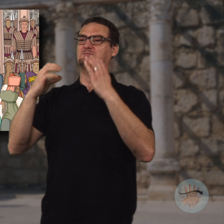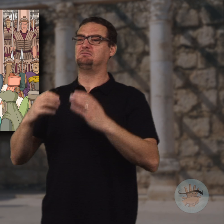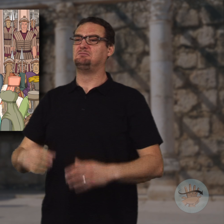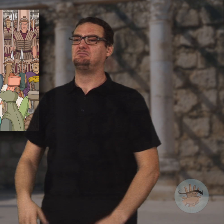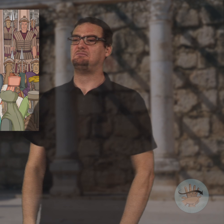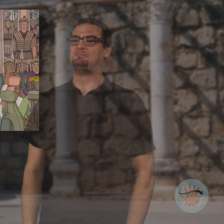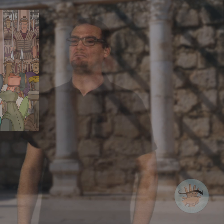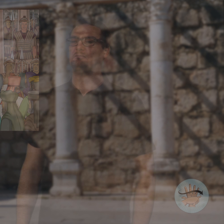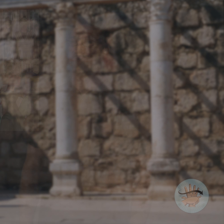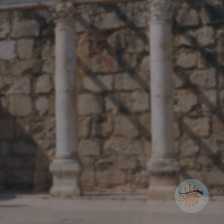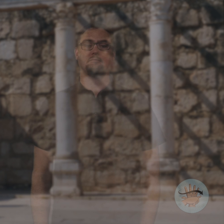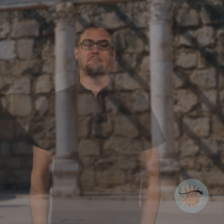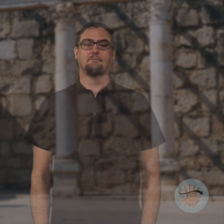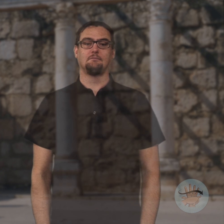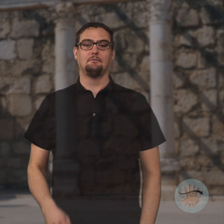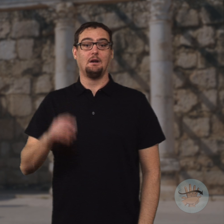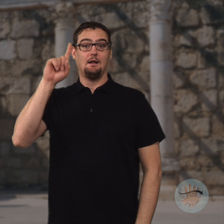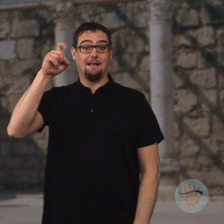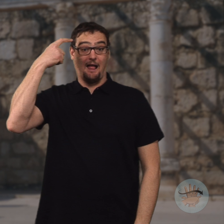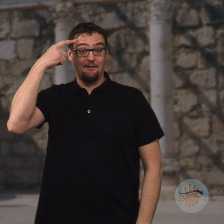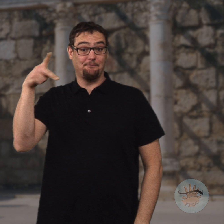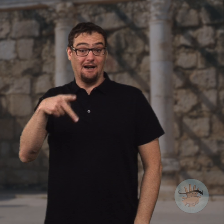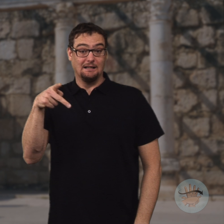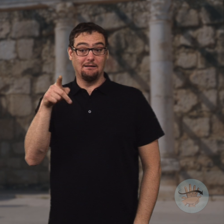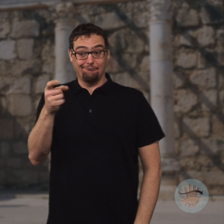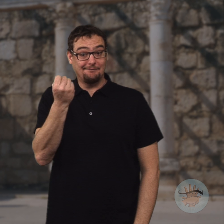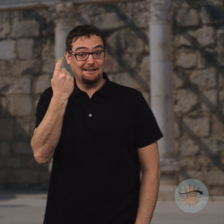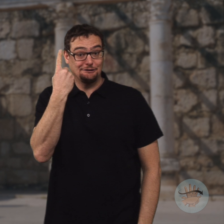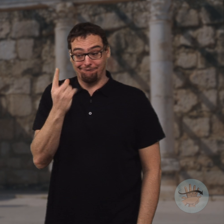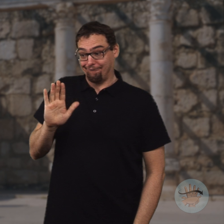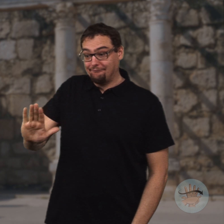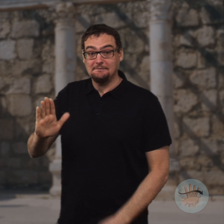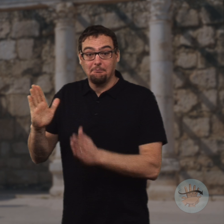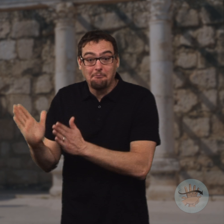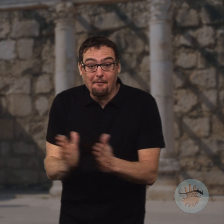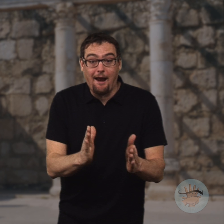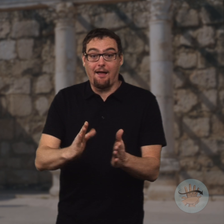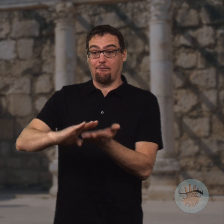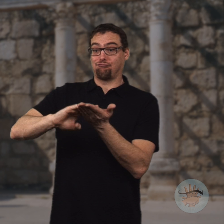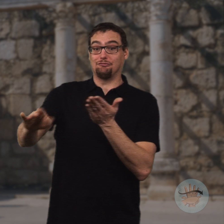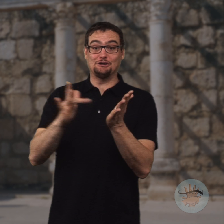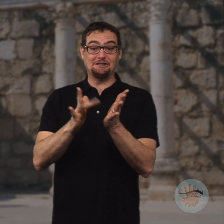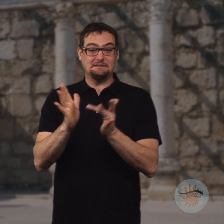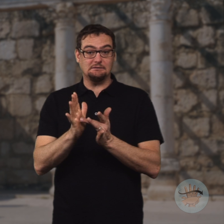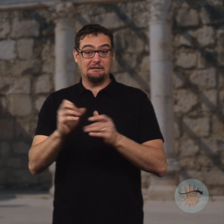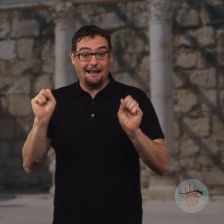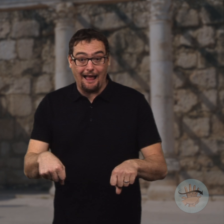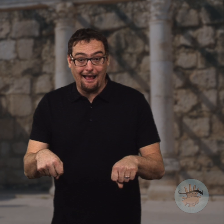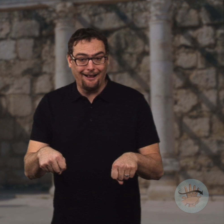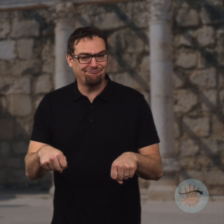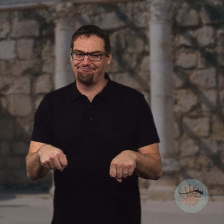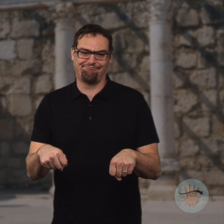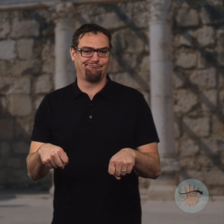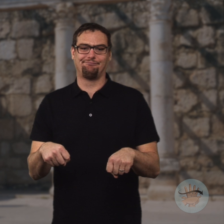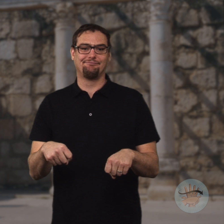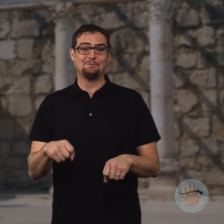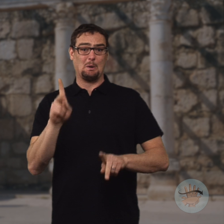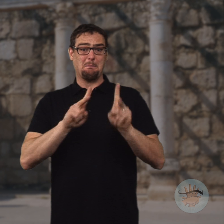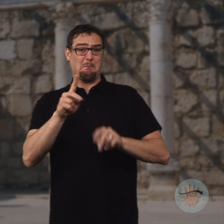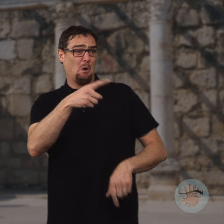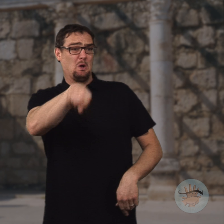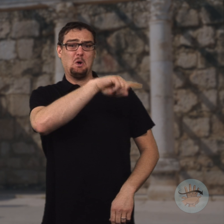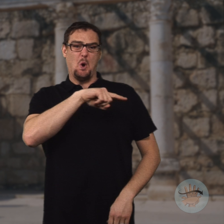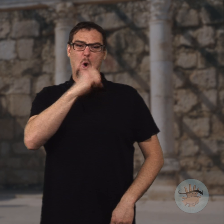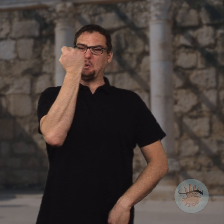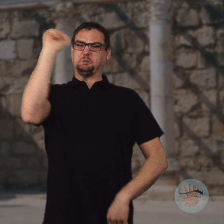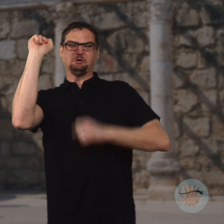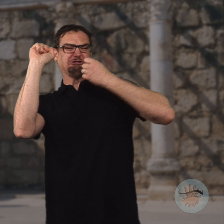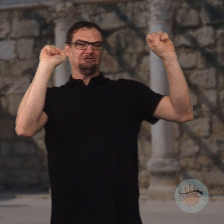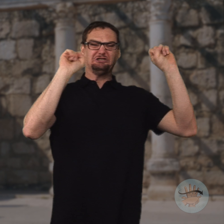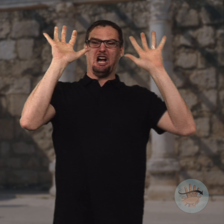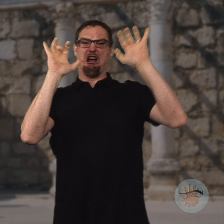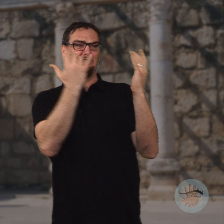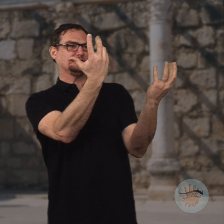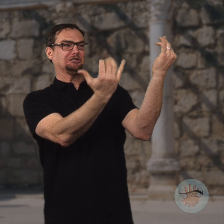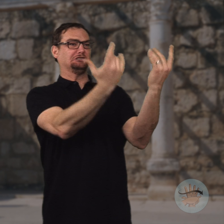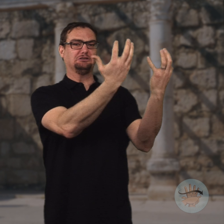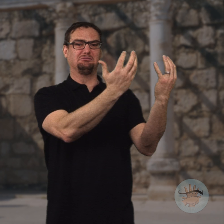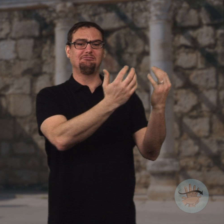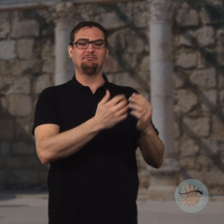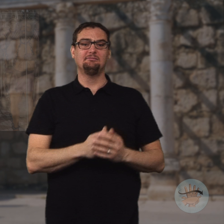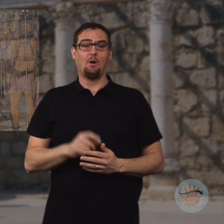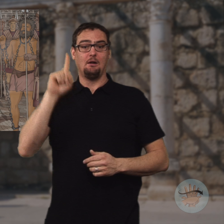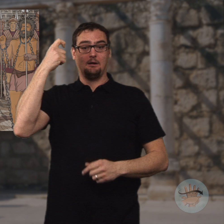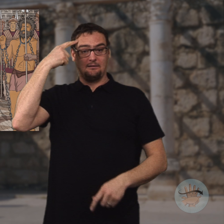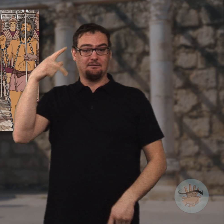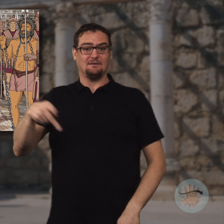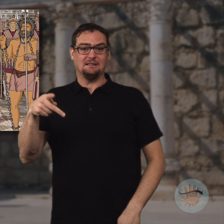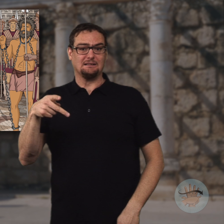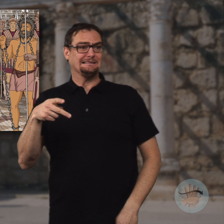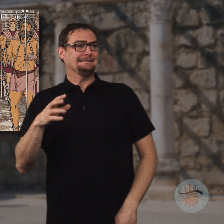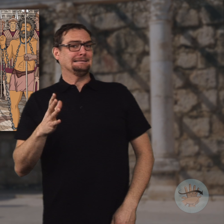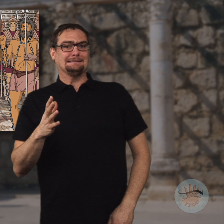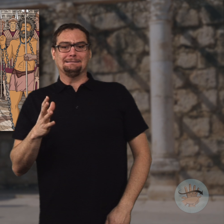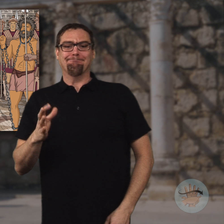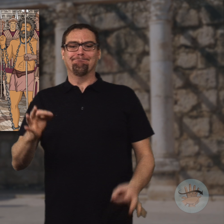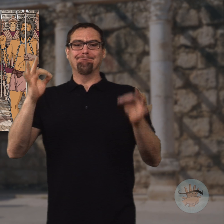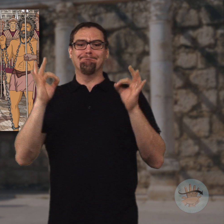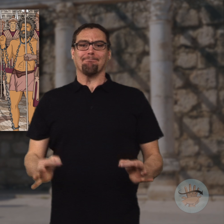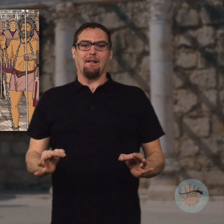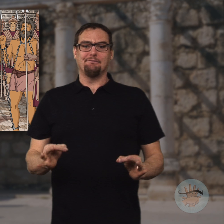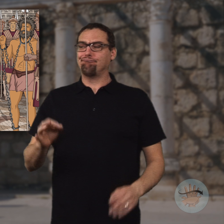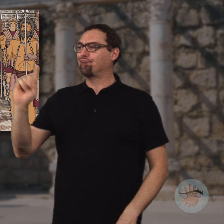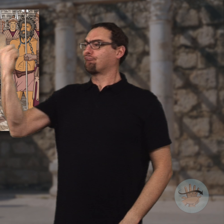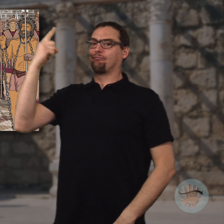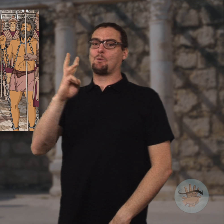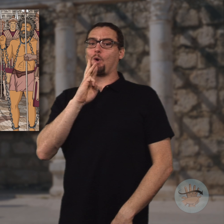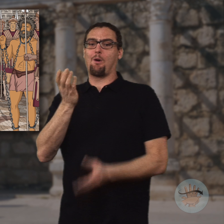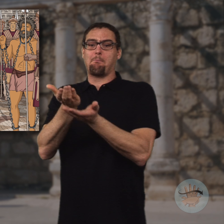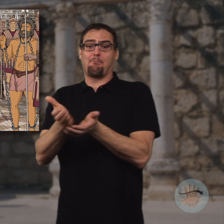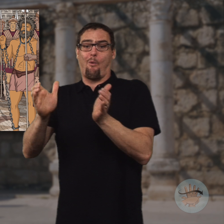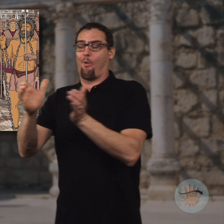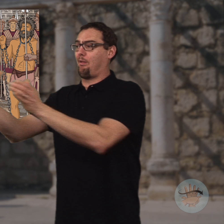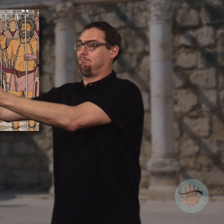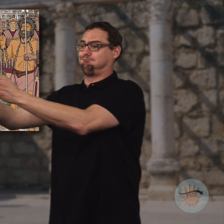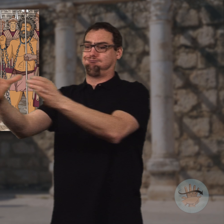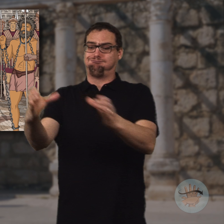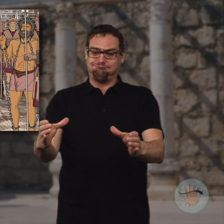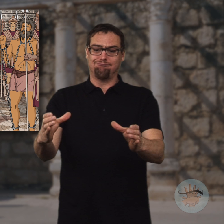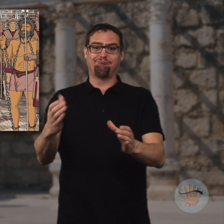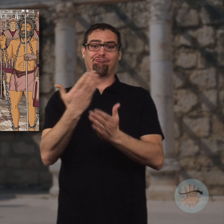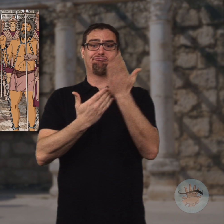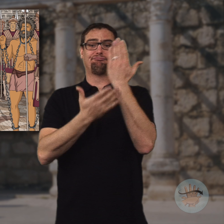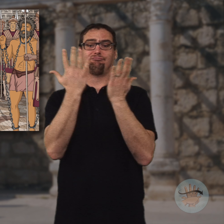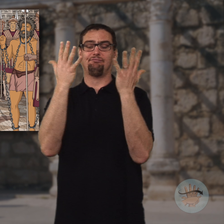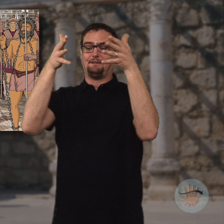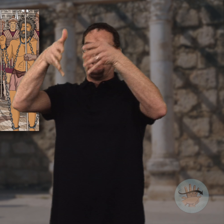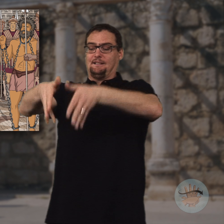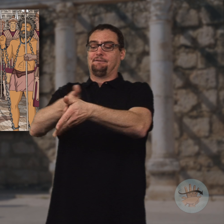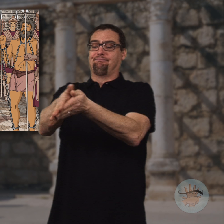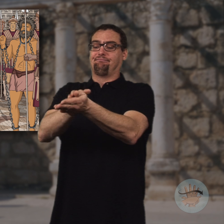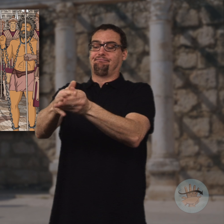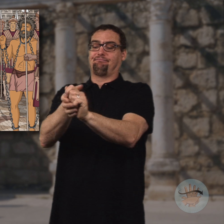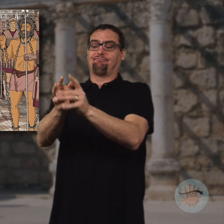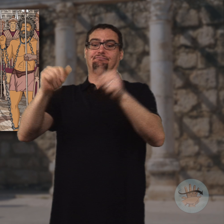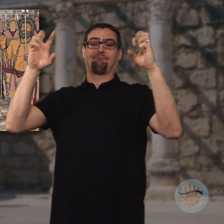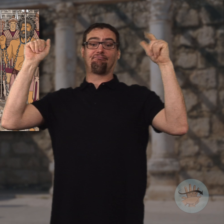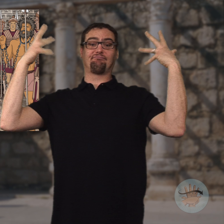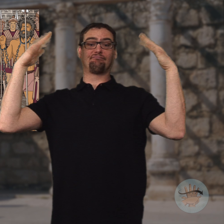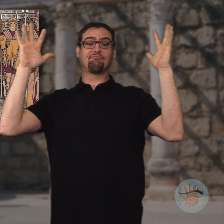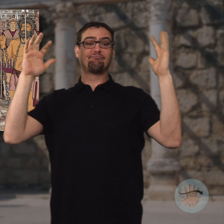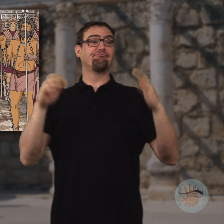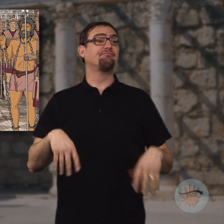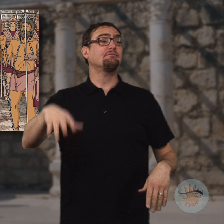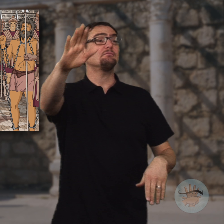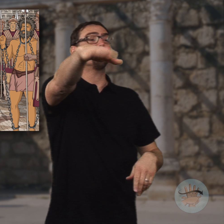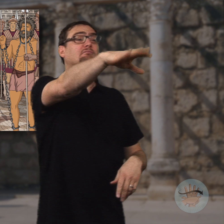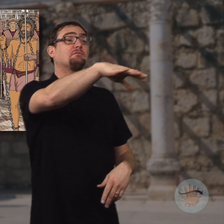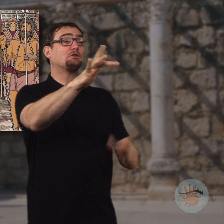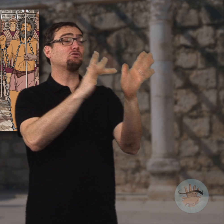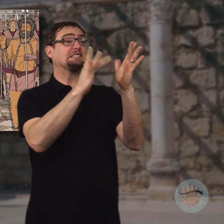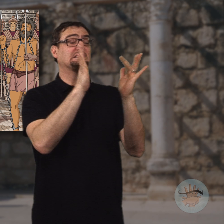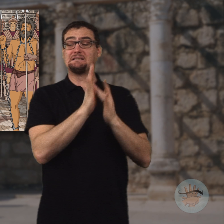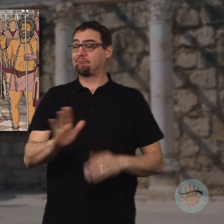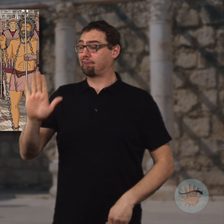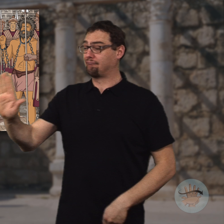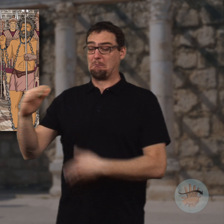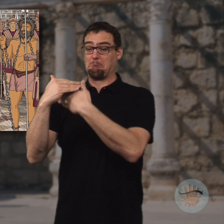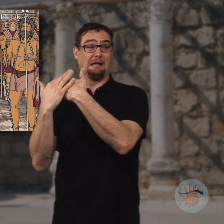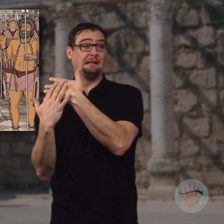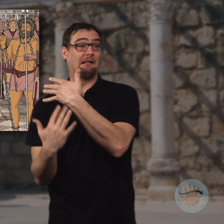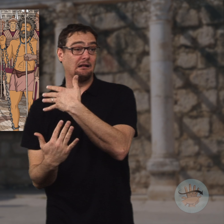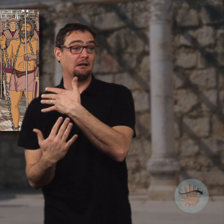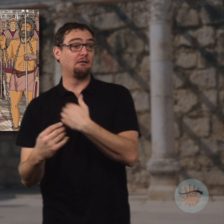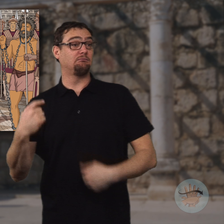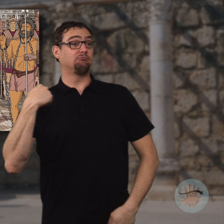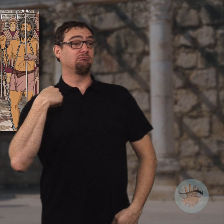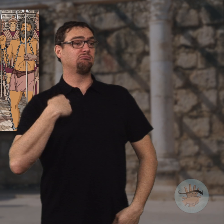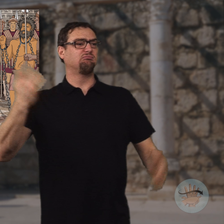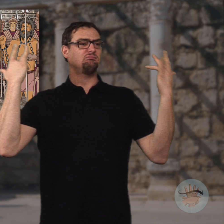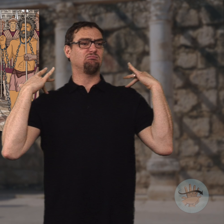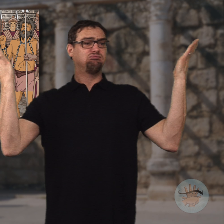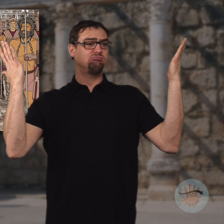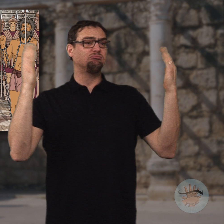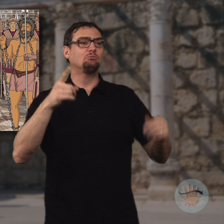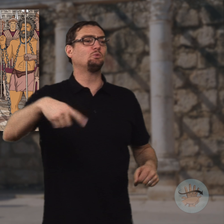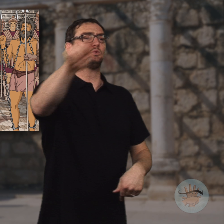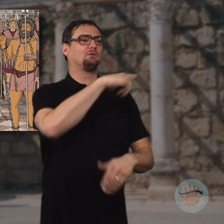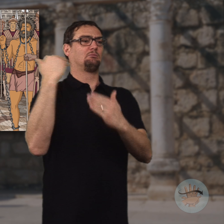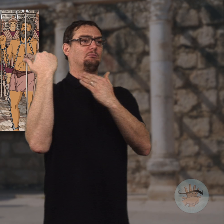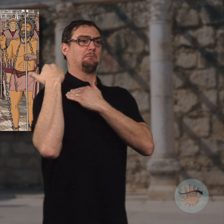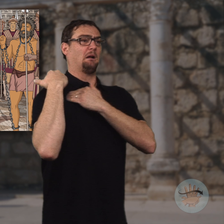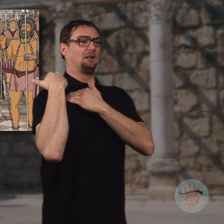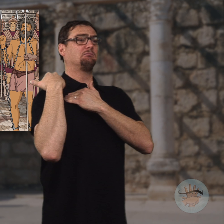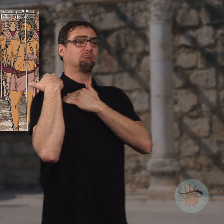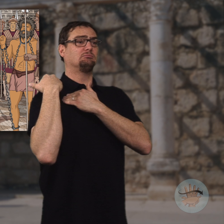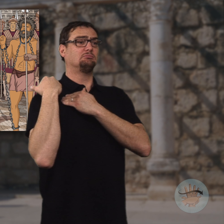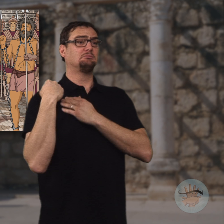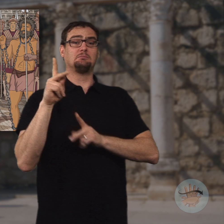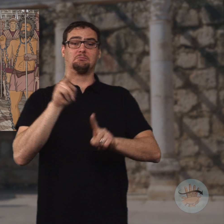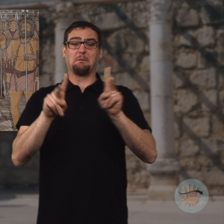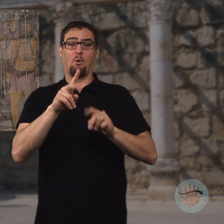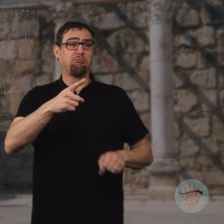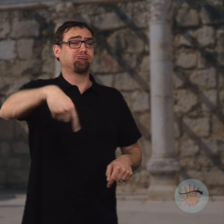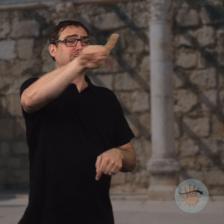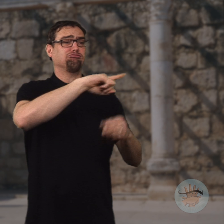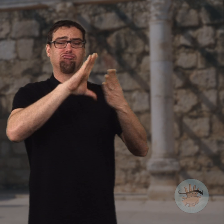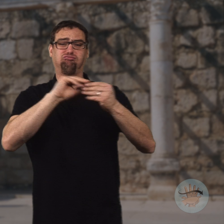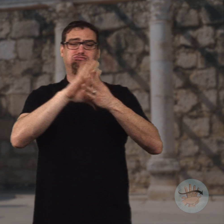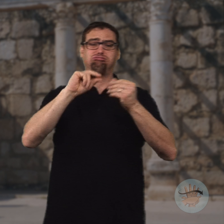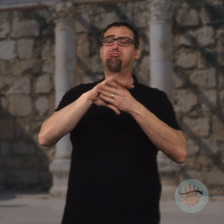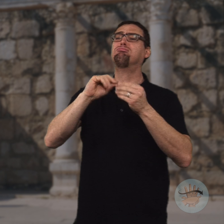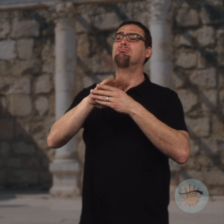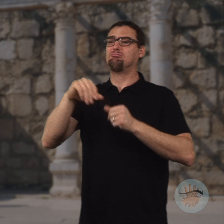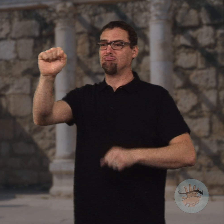When Pilate saw that he was accomplishing nothing, but that instead a riot was breaking out, he took water and washed his hands before the crowd.